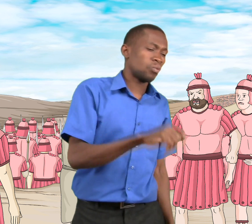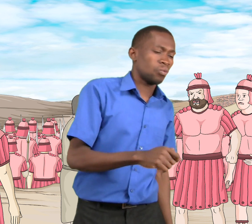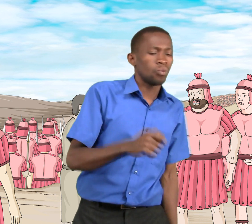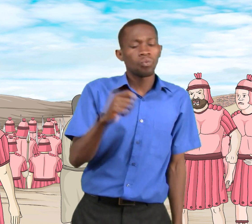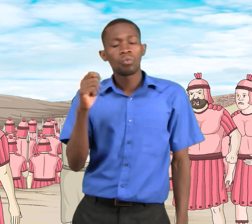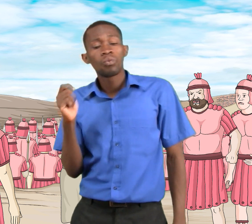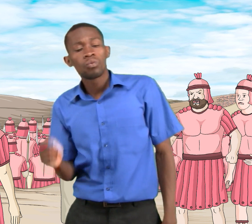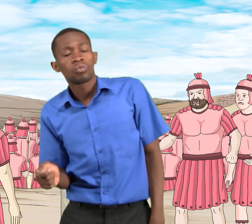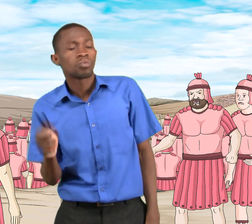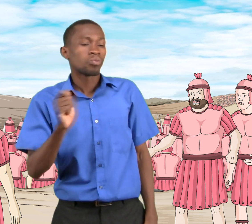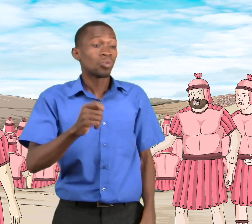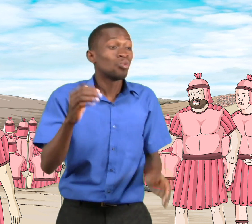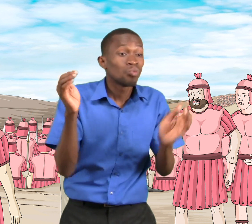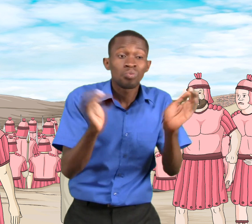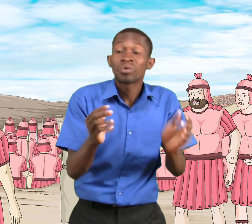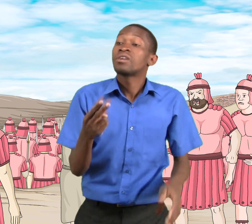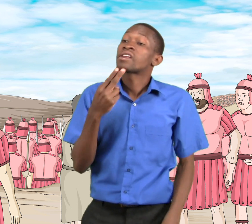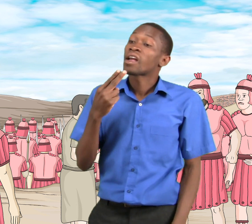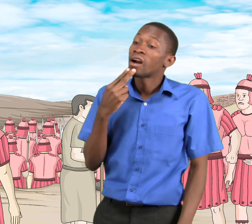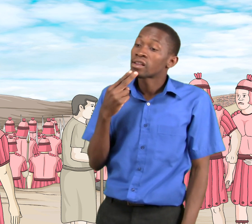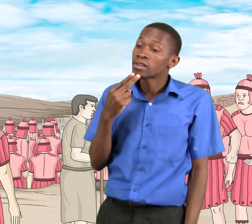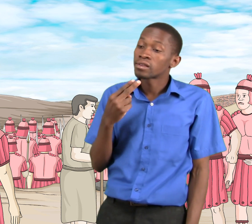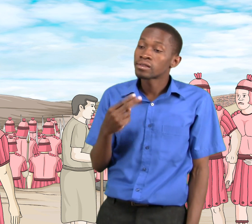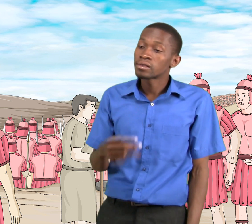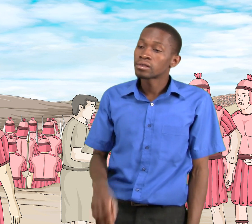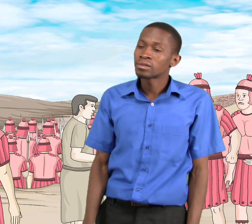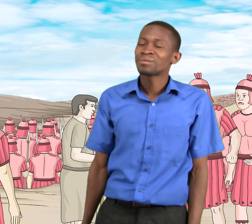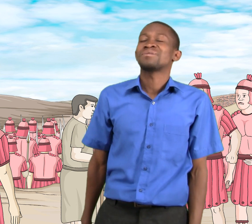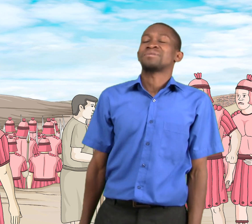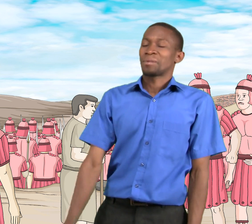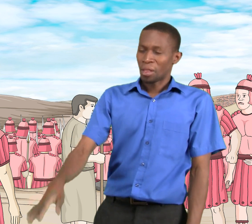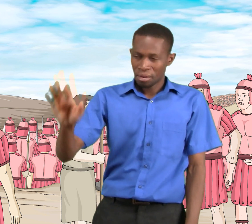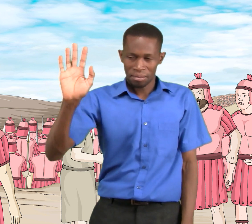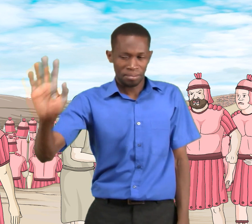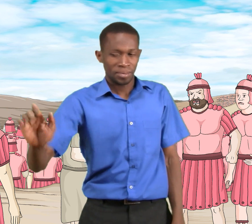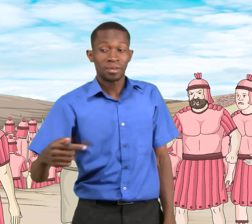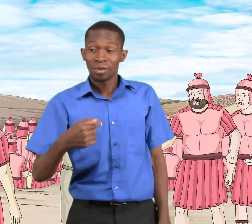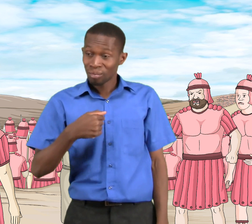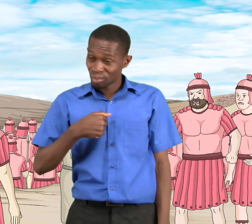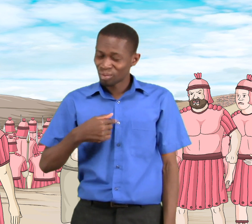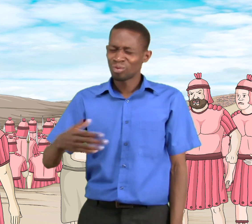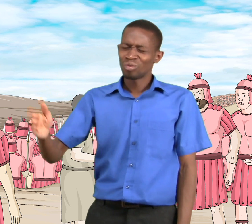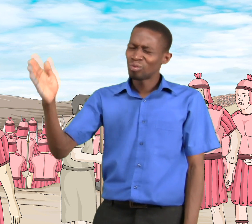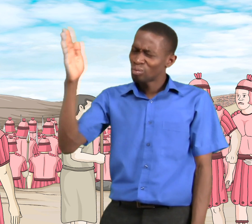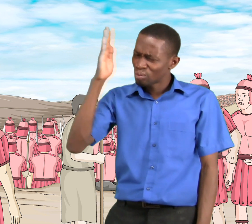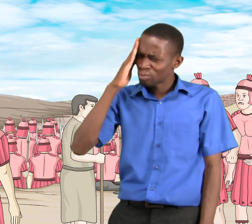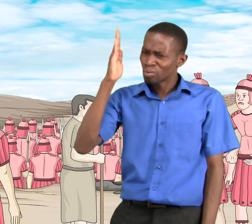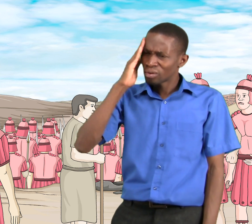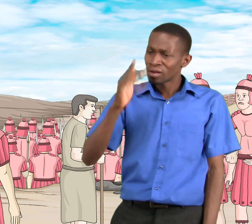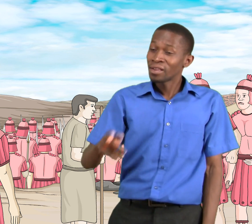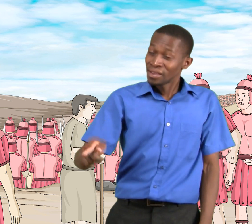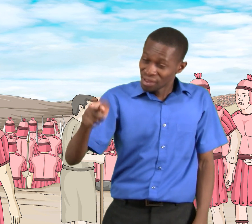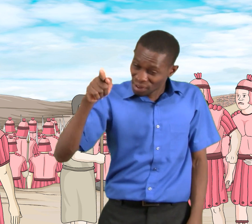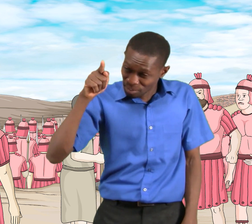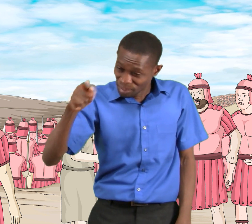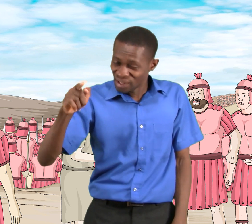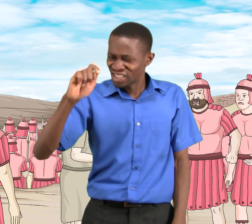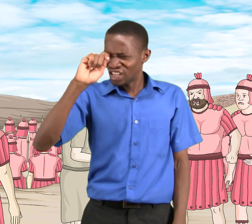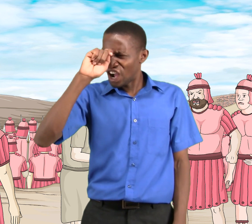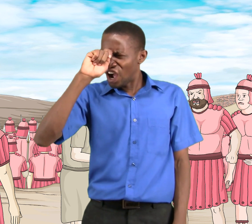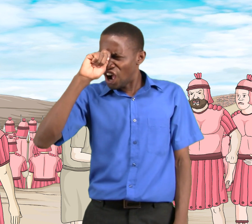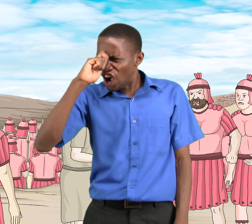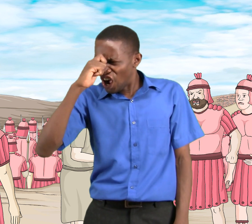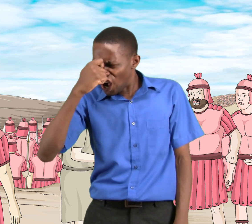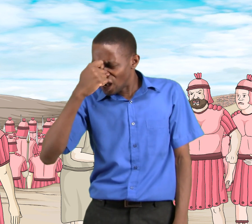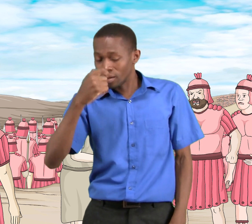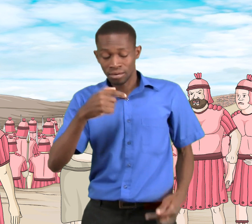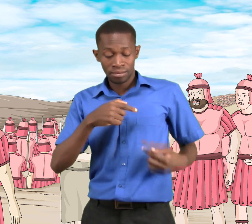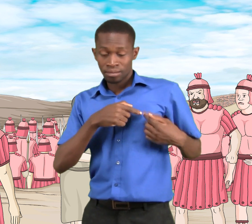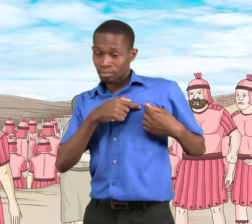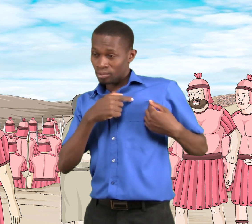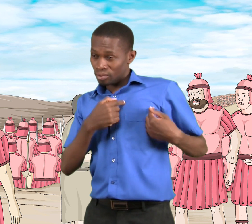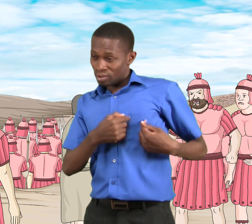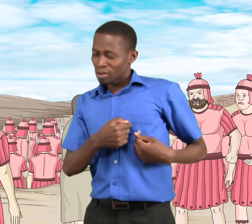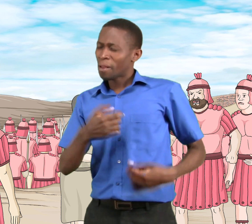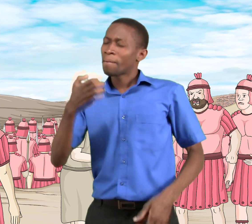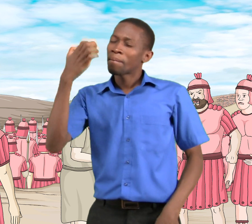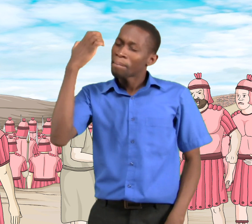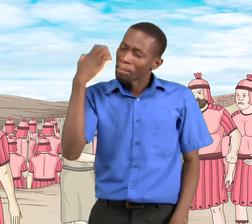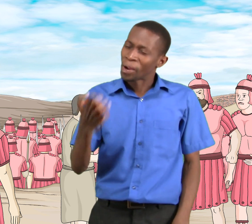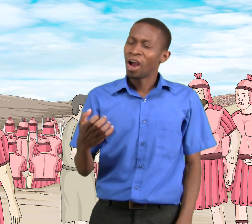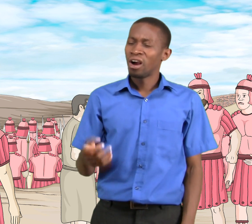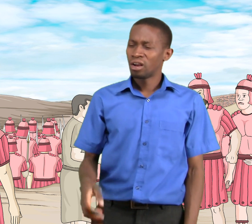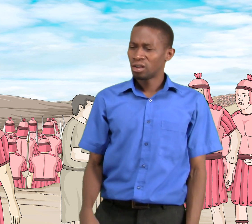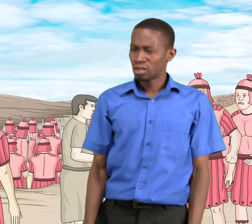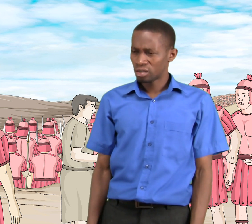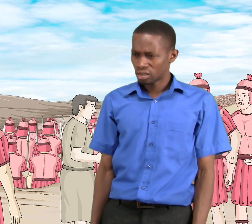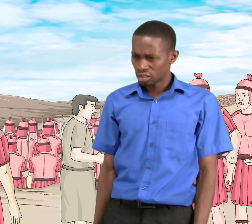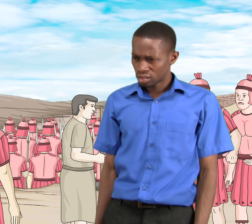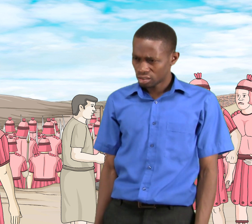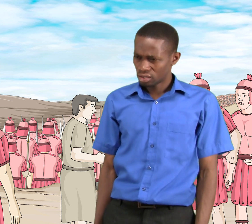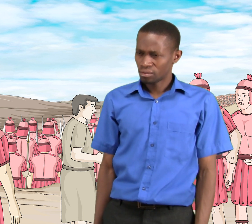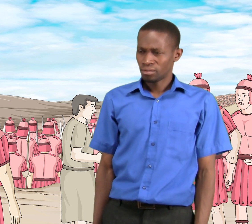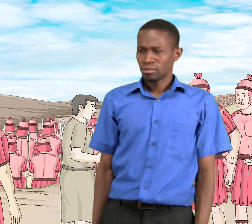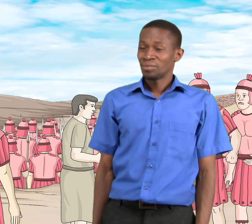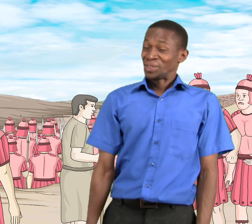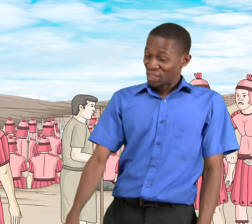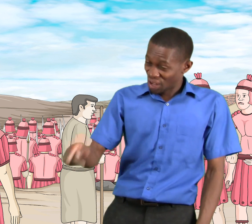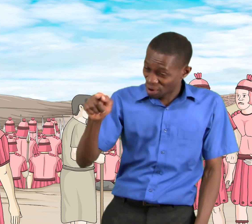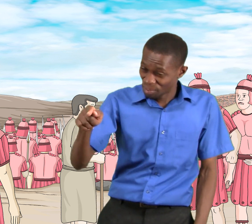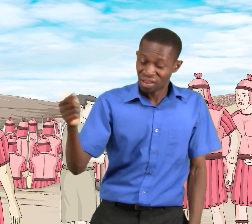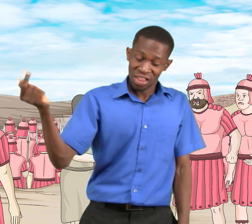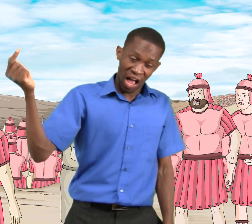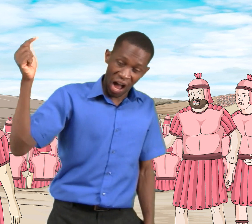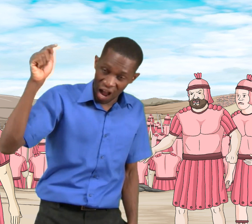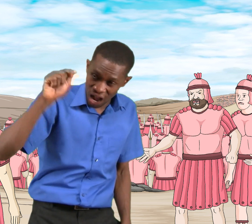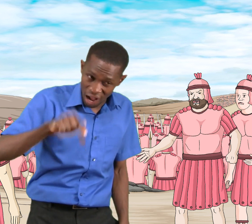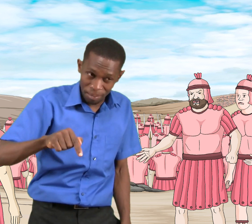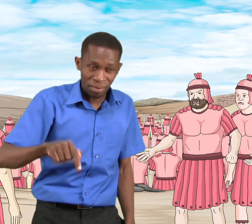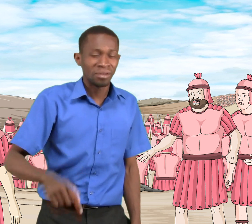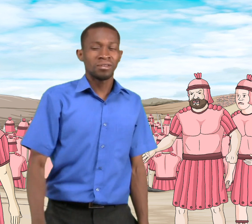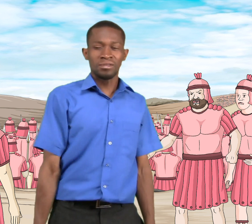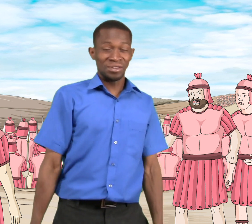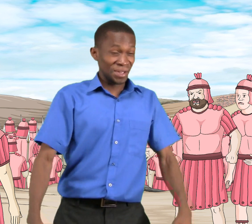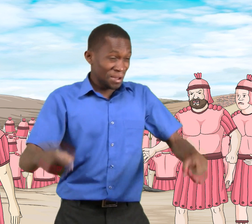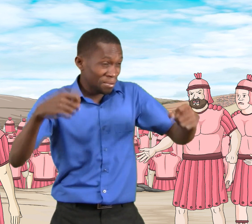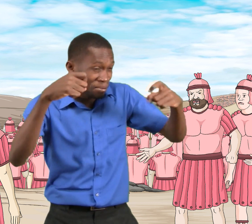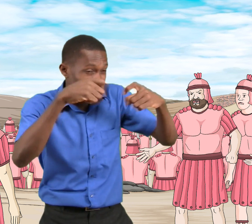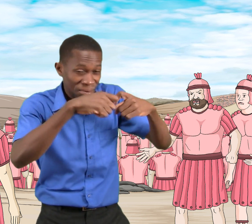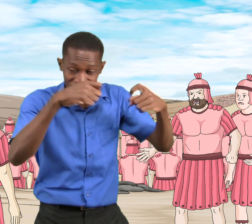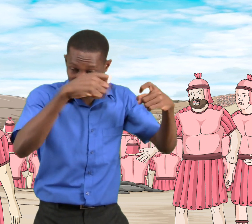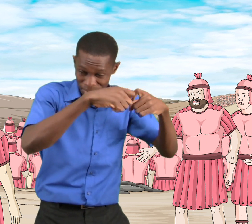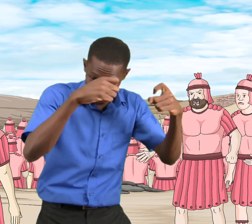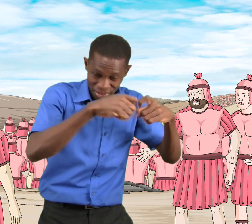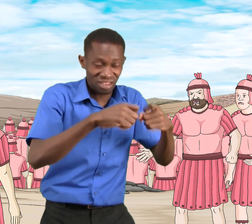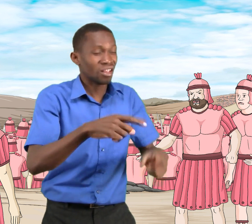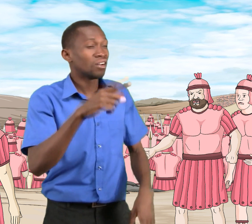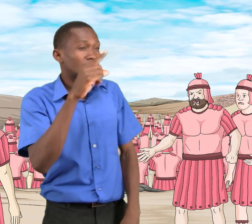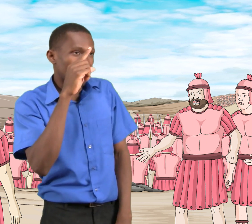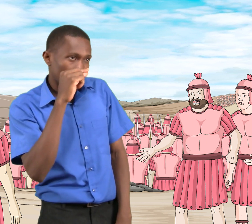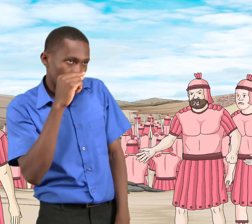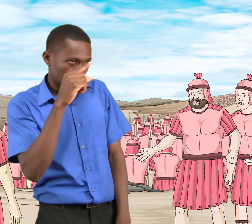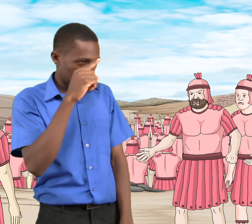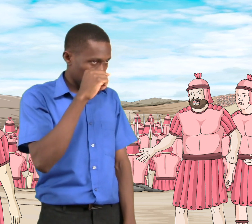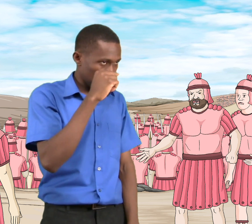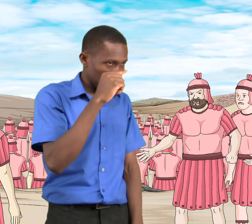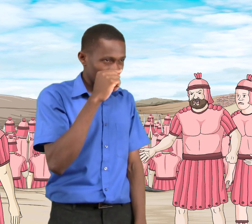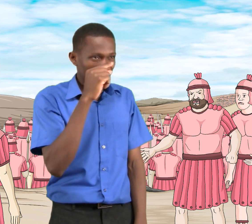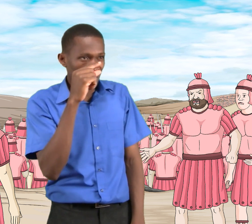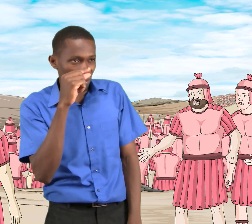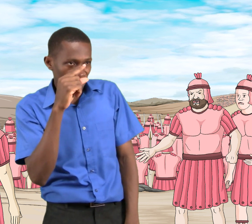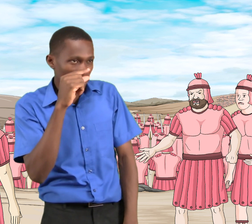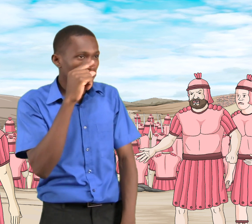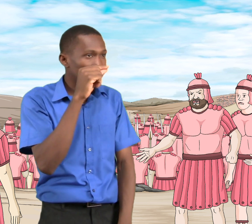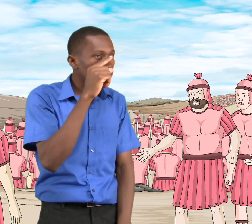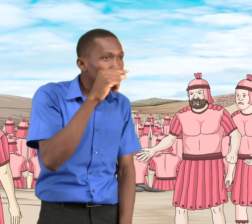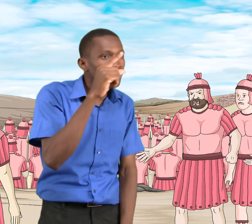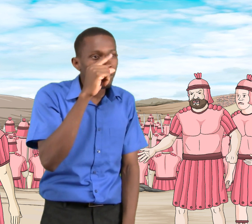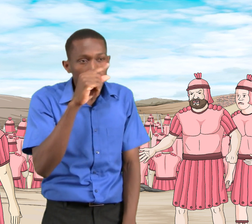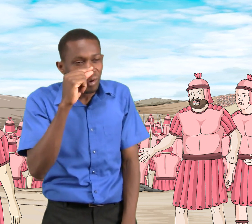he asked. “And with whom did you leave those few sheep in the wilderness?